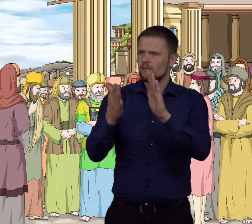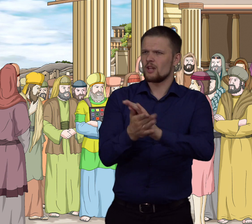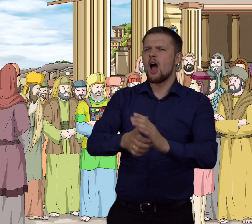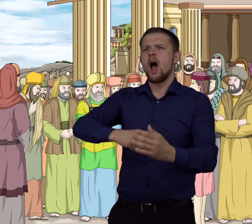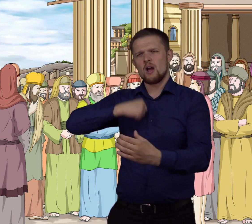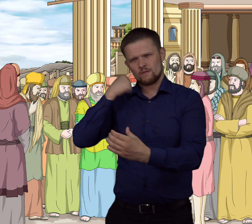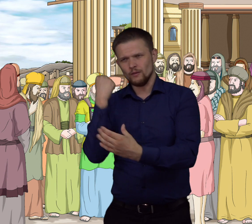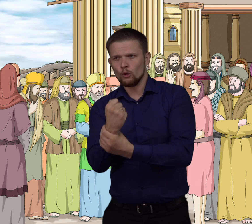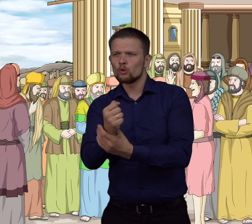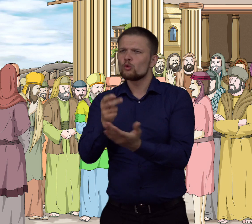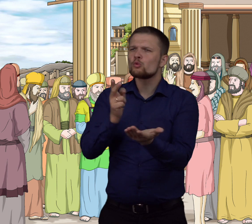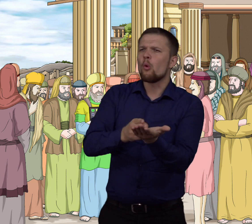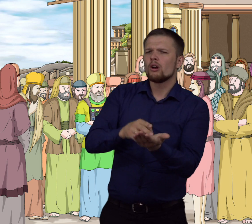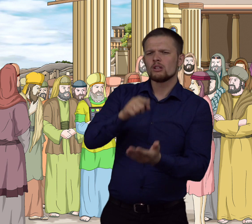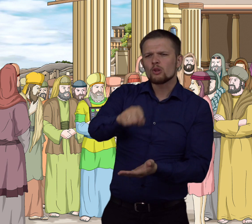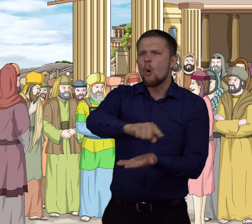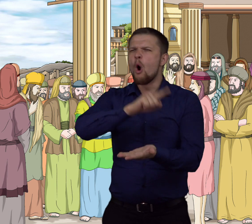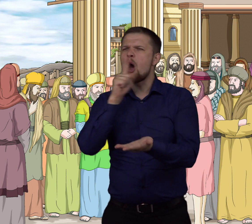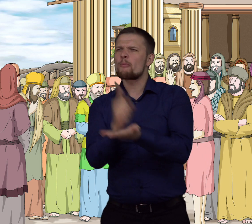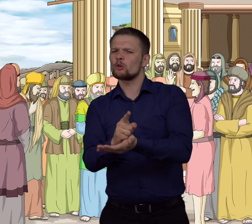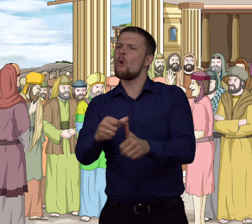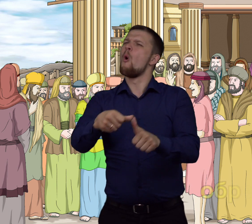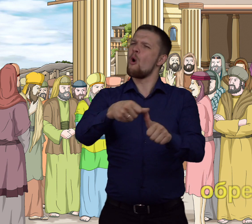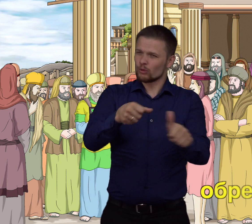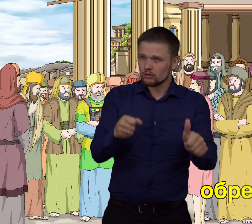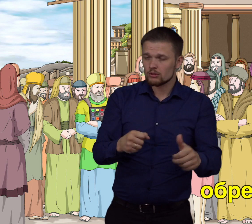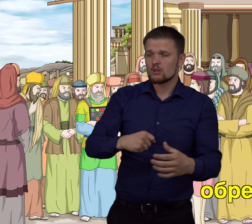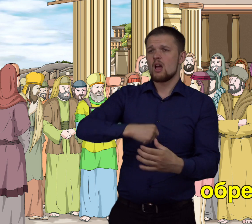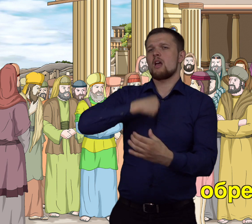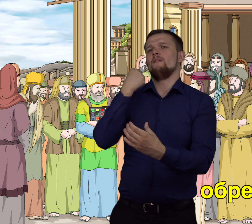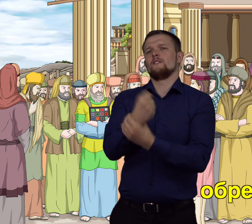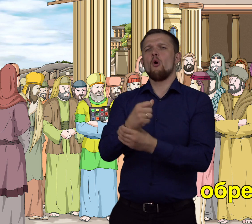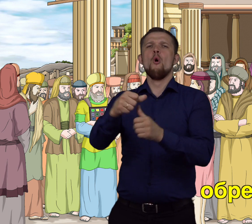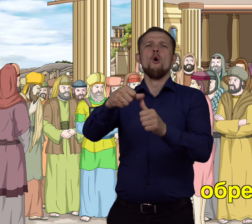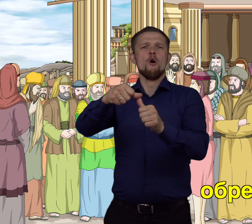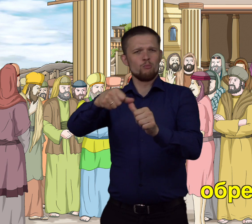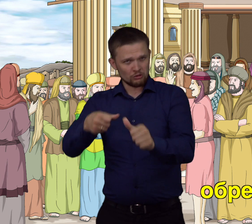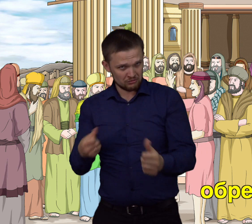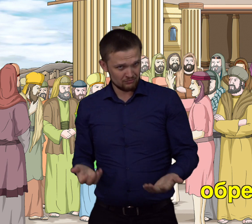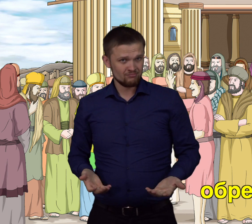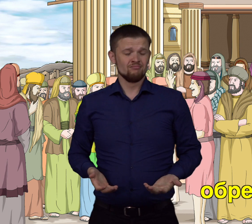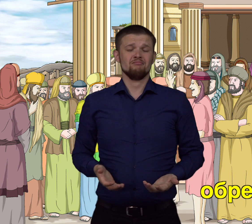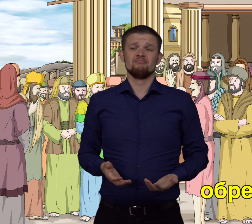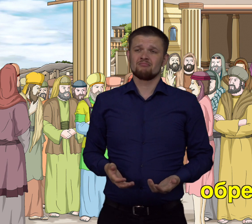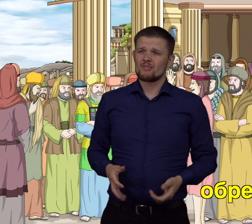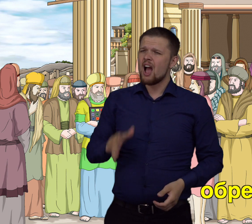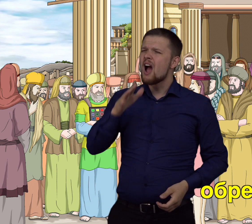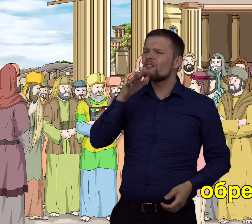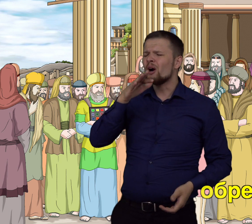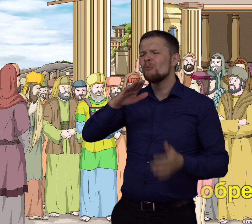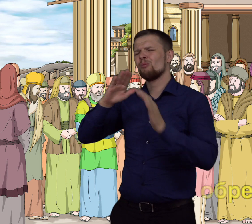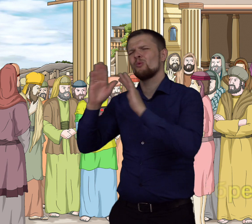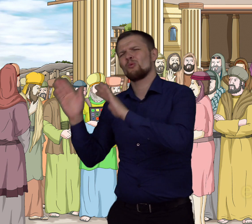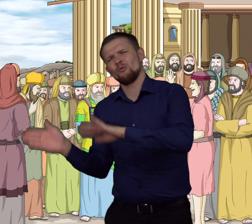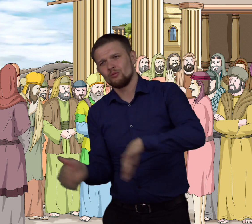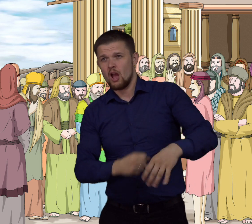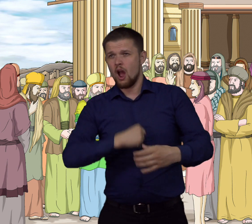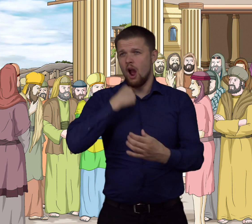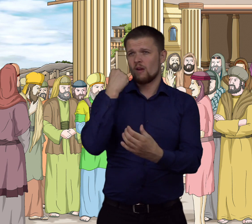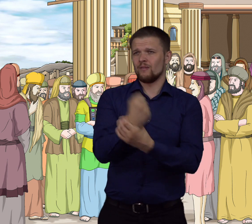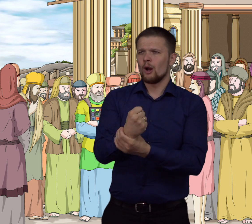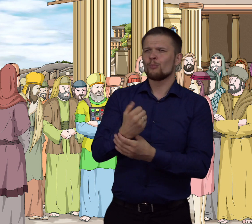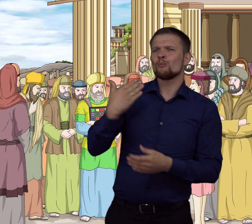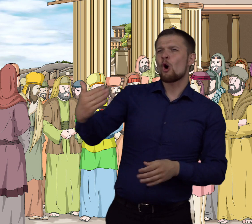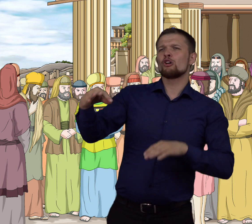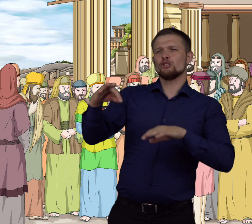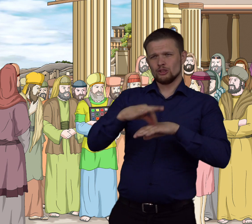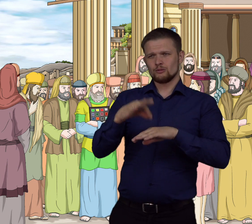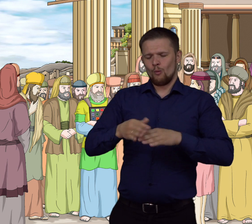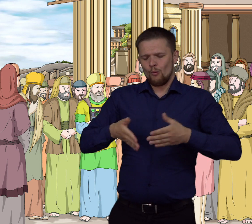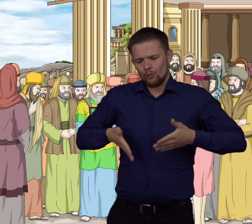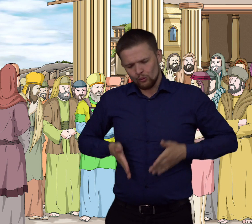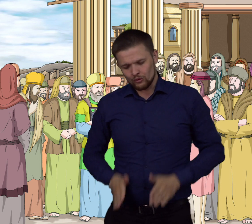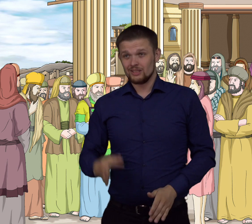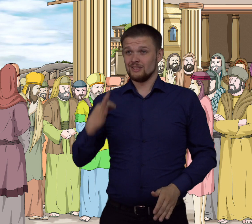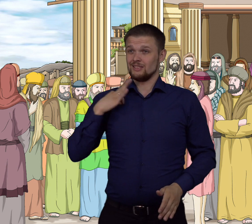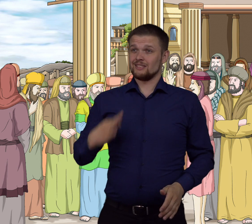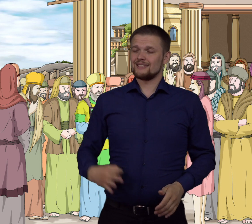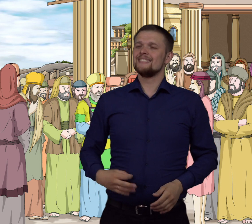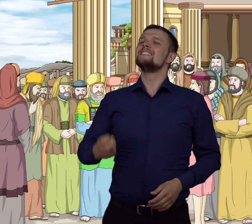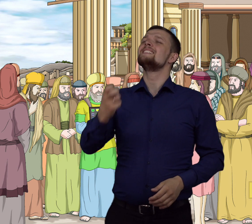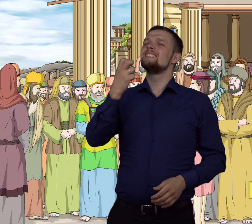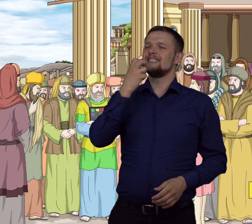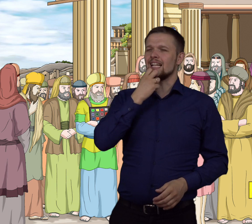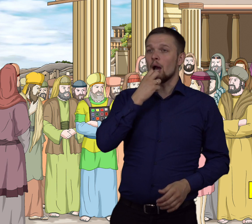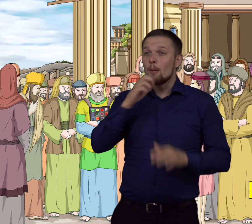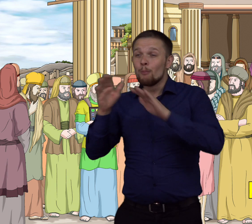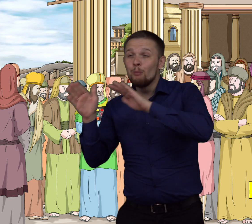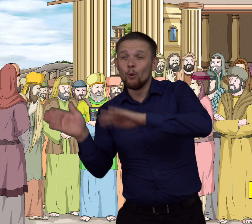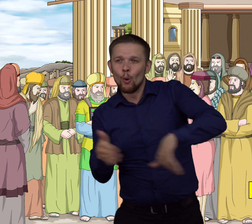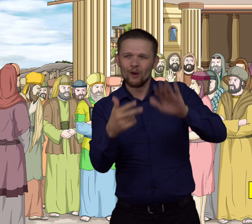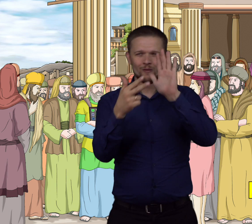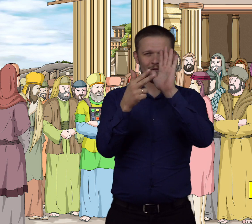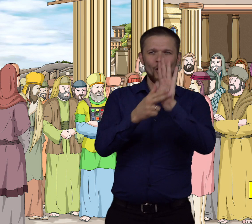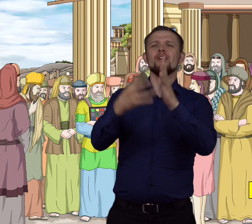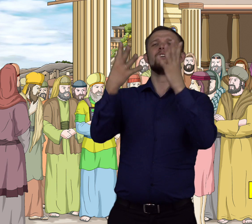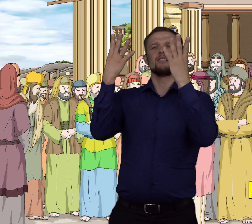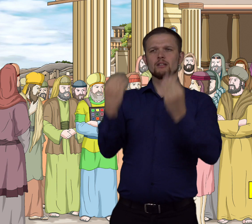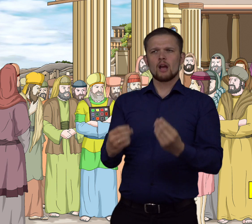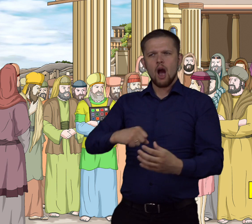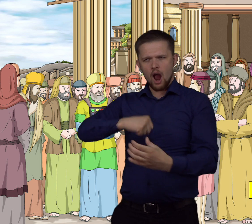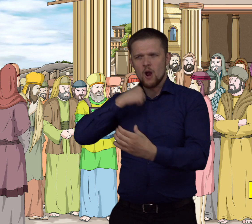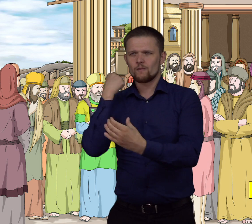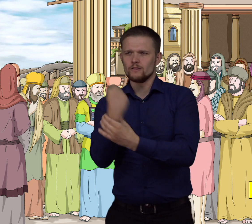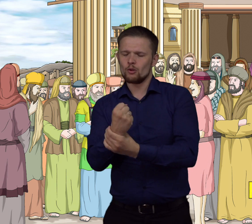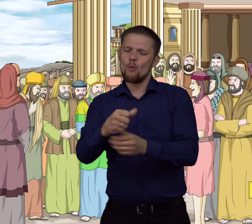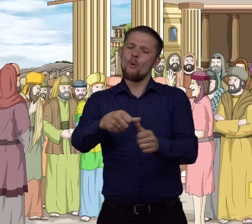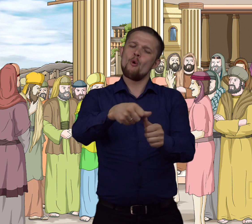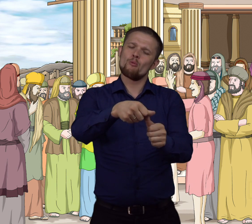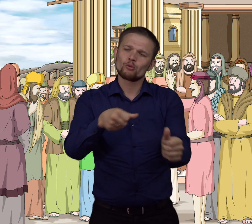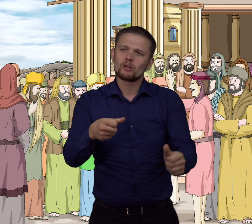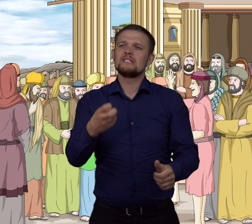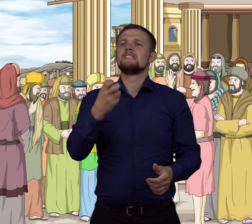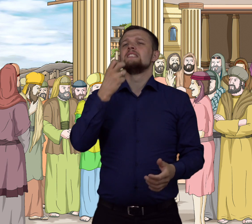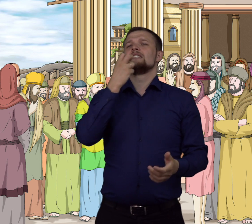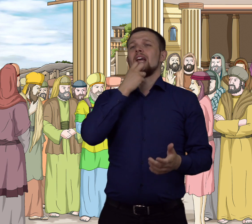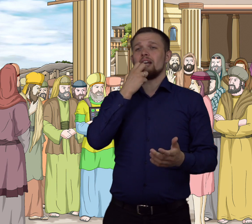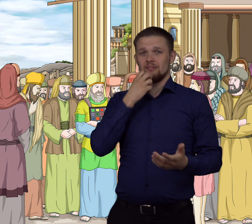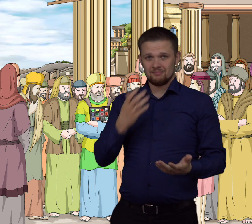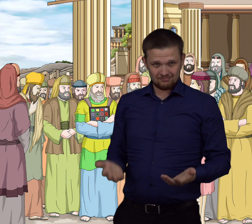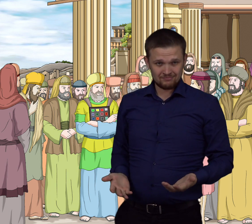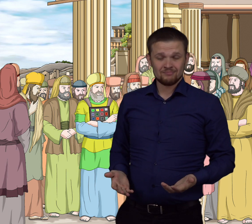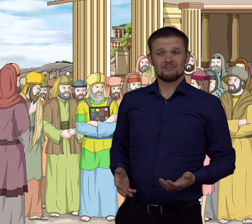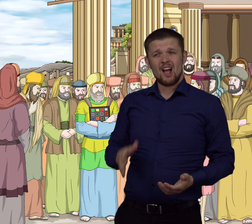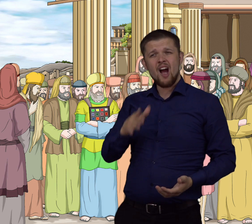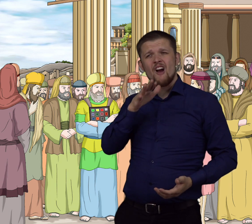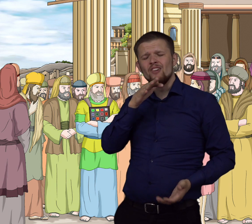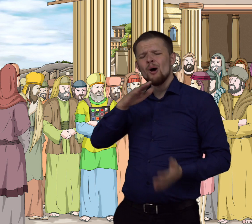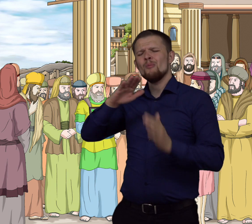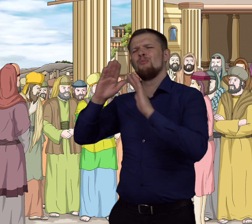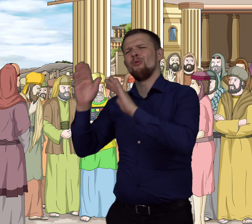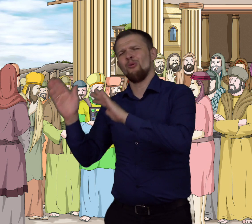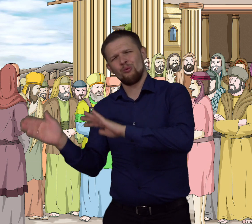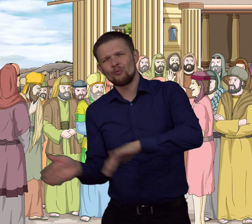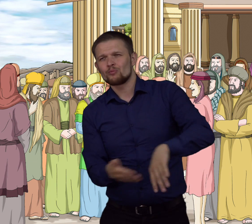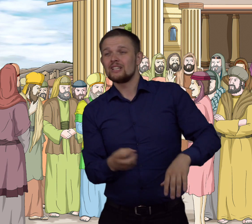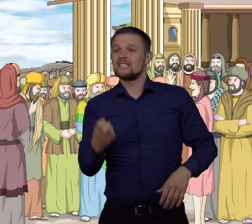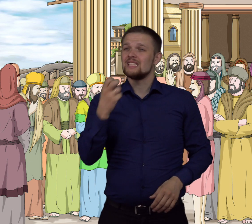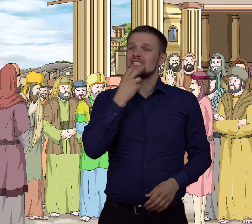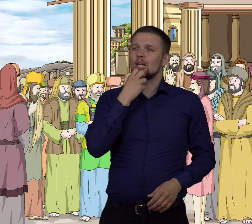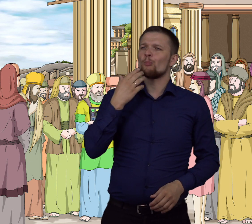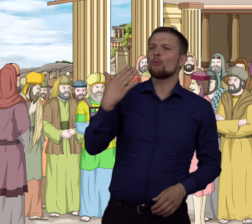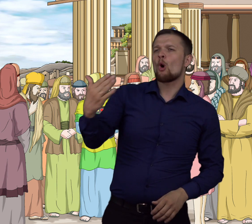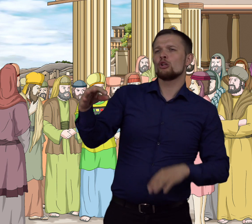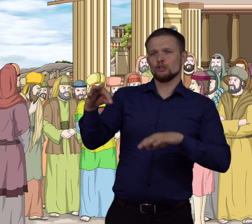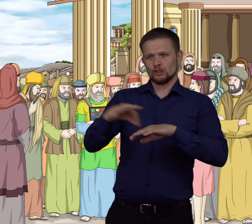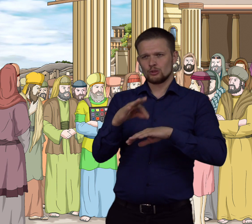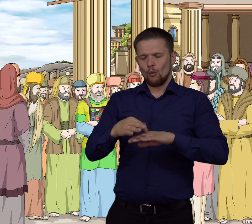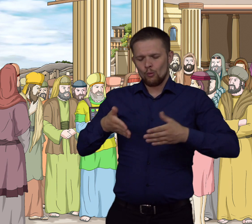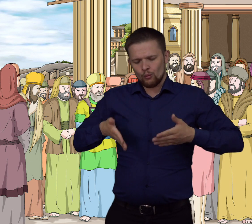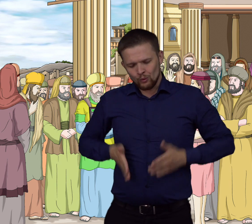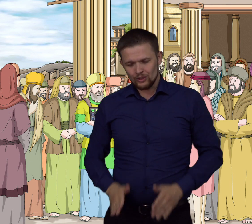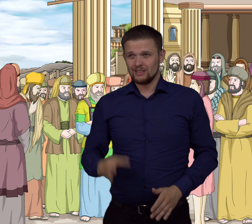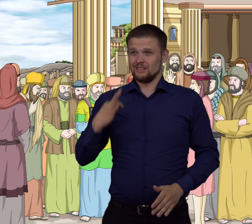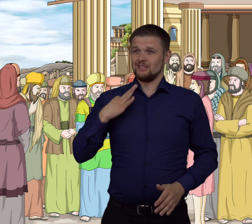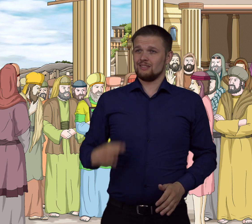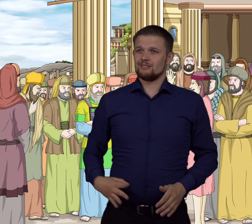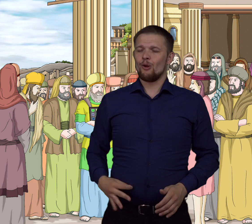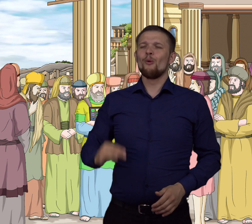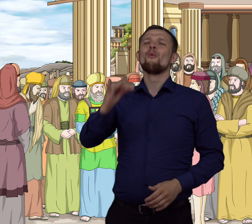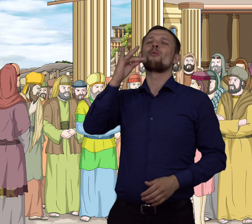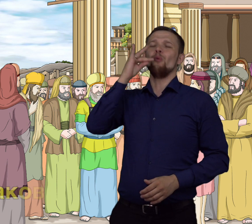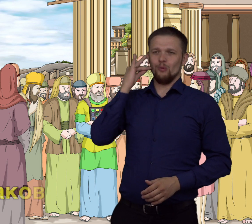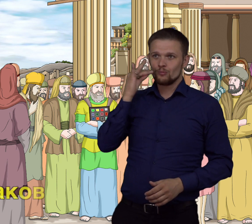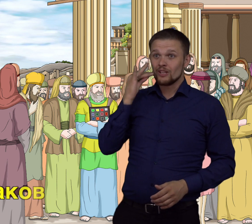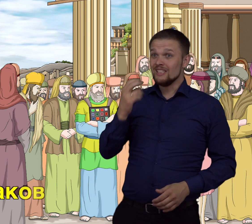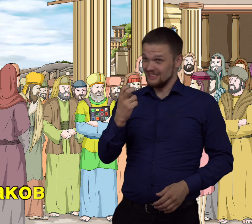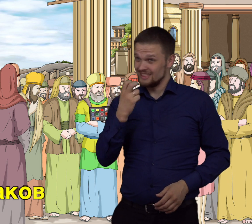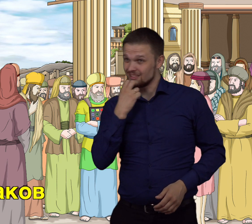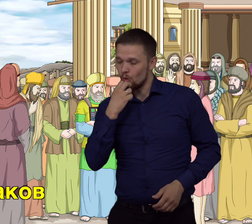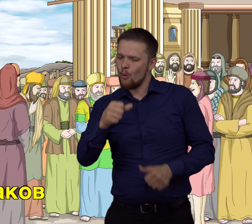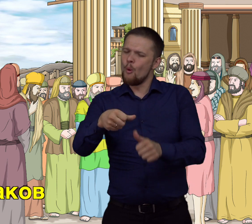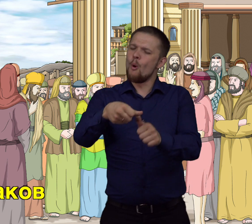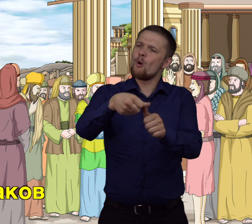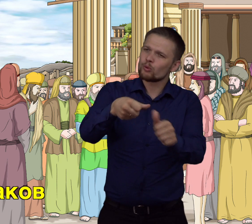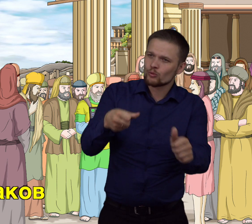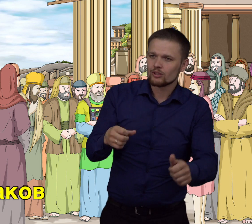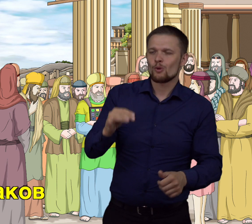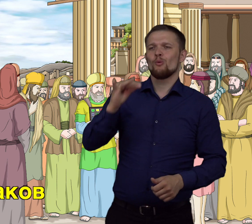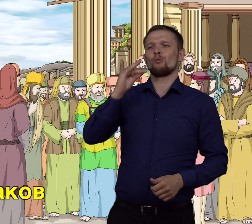Then God gave Abraham the covenant of circumcision, and Abraham became the father of Isaac and circumcised him on the eighth day.